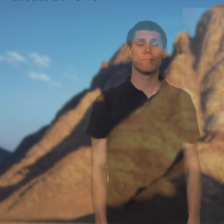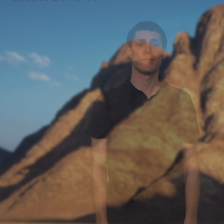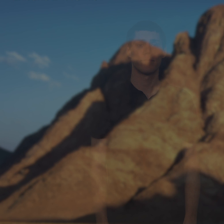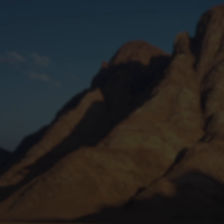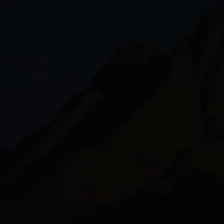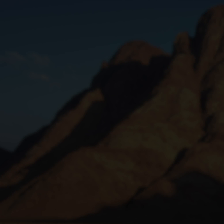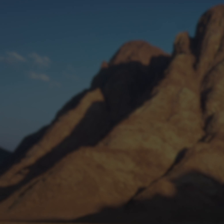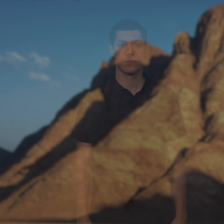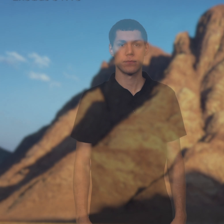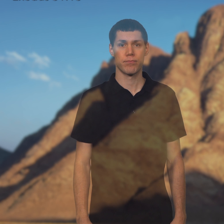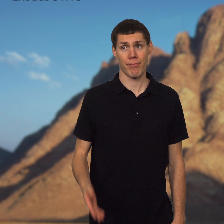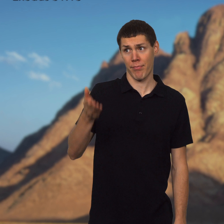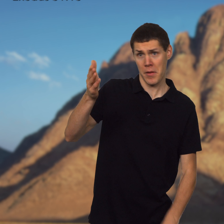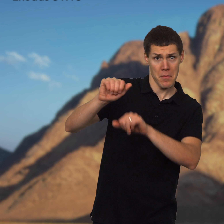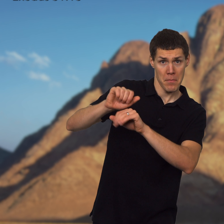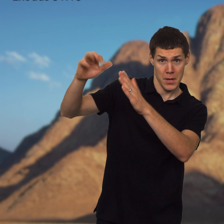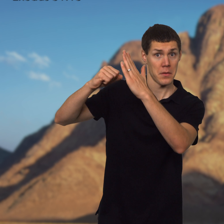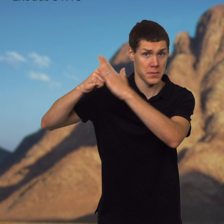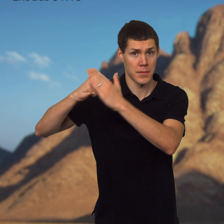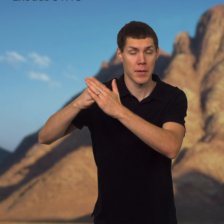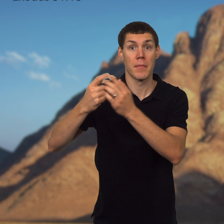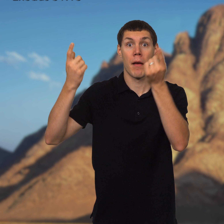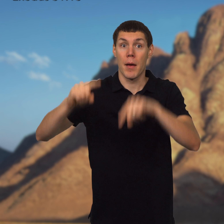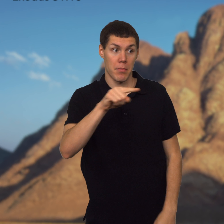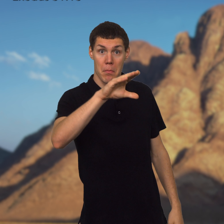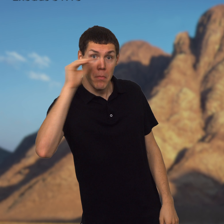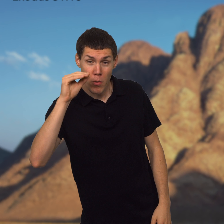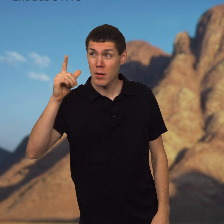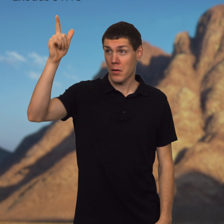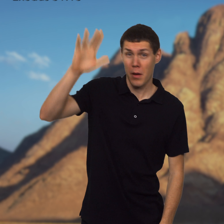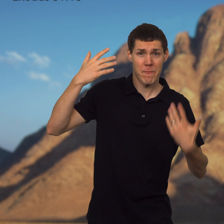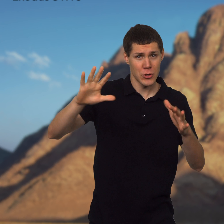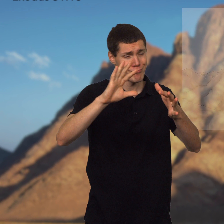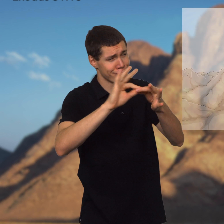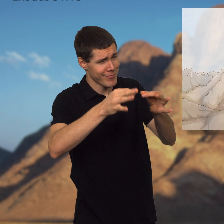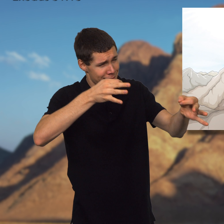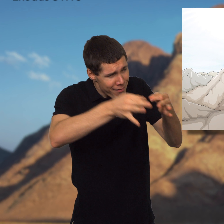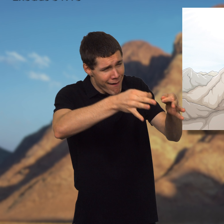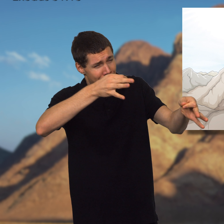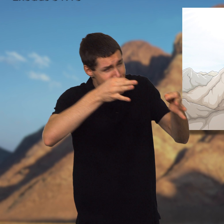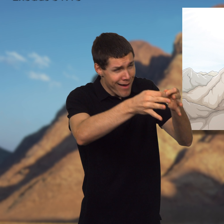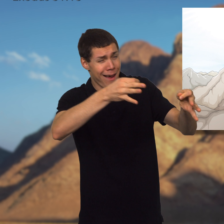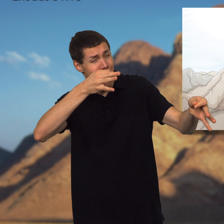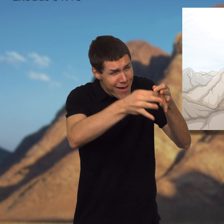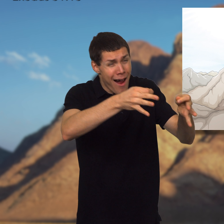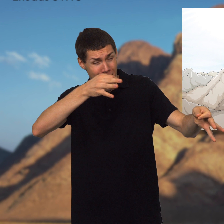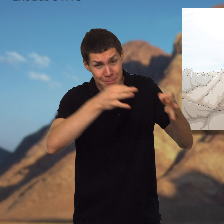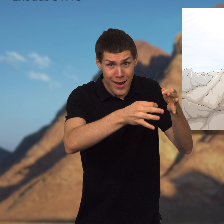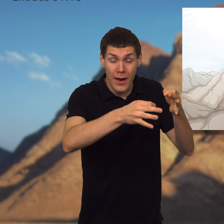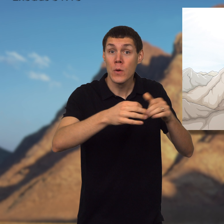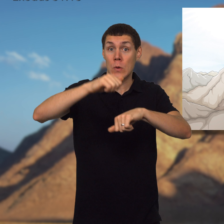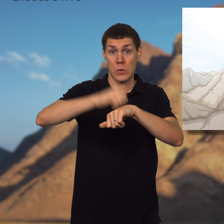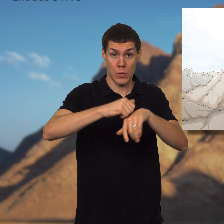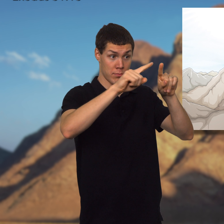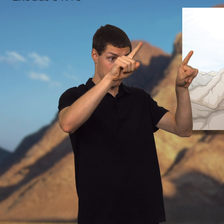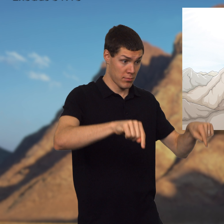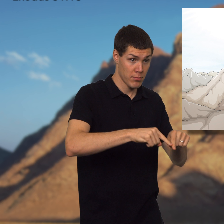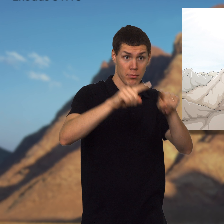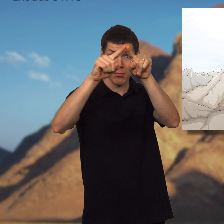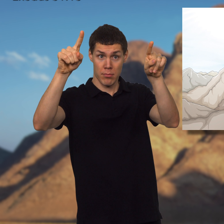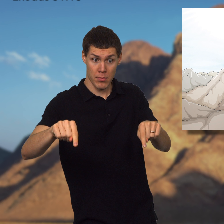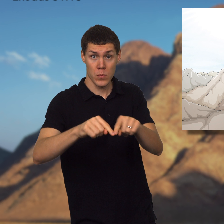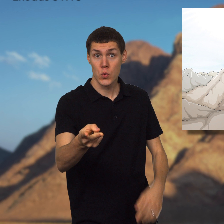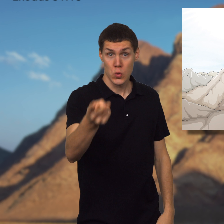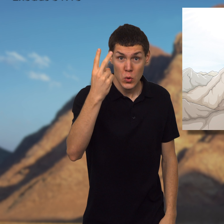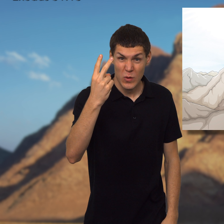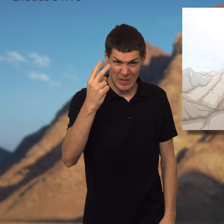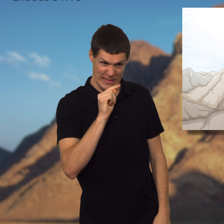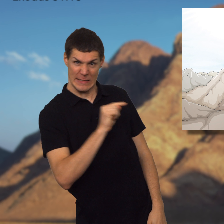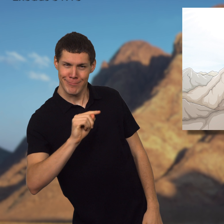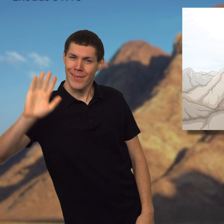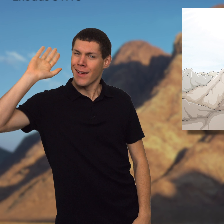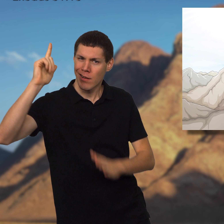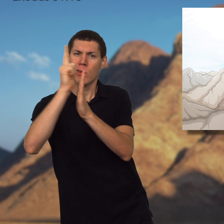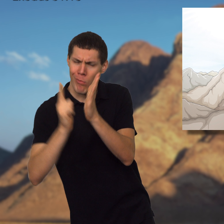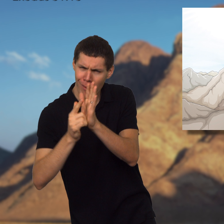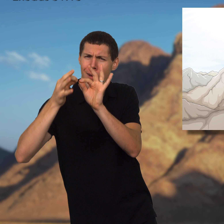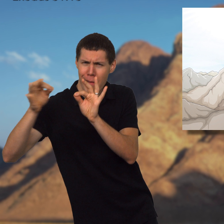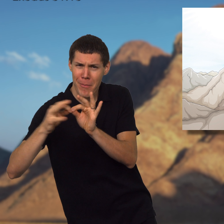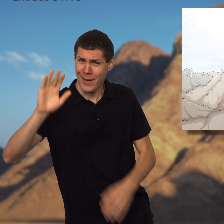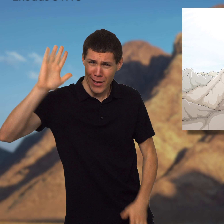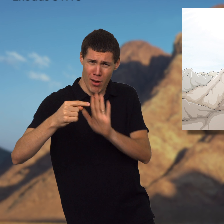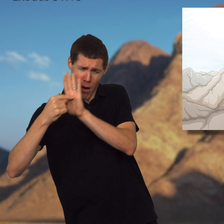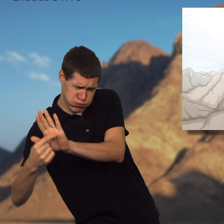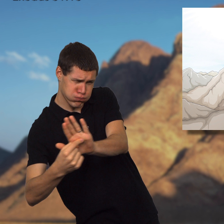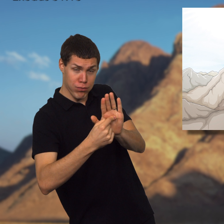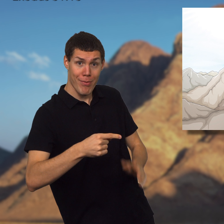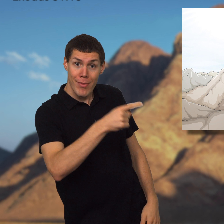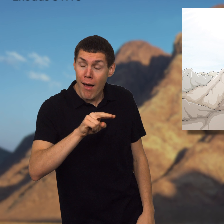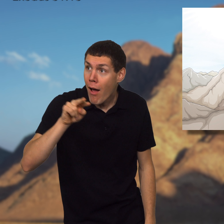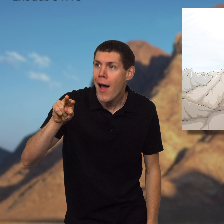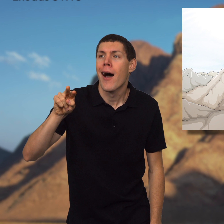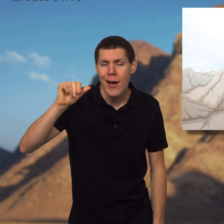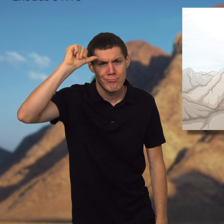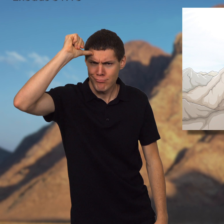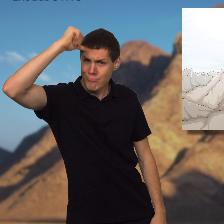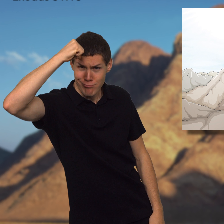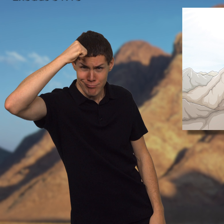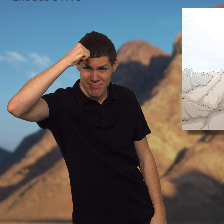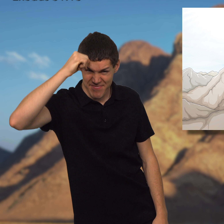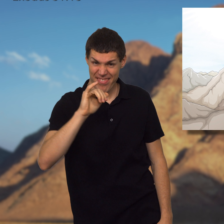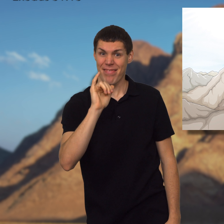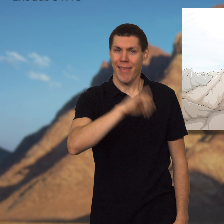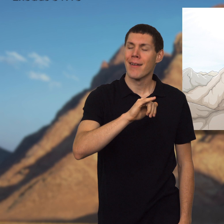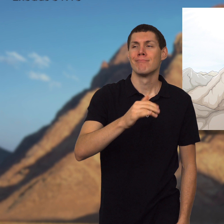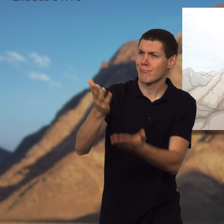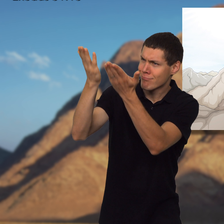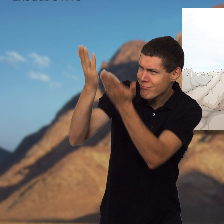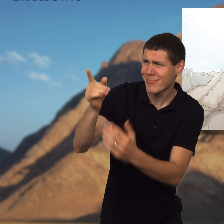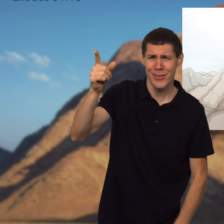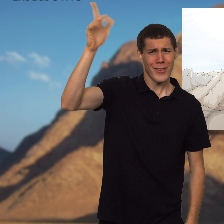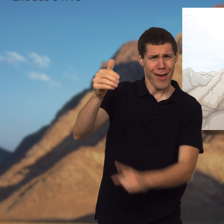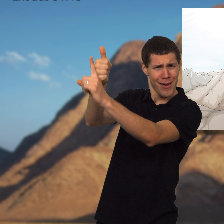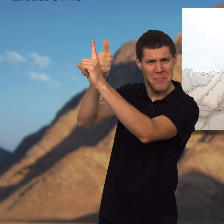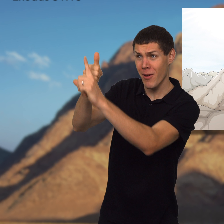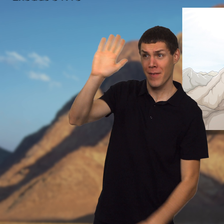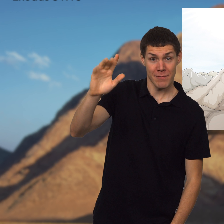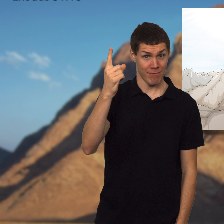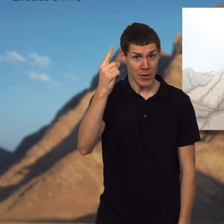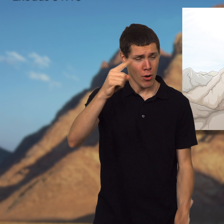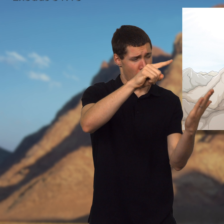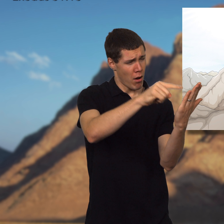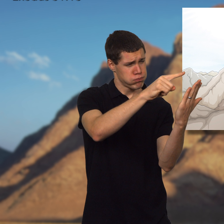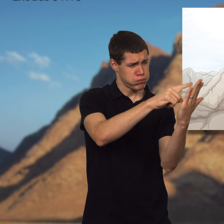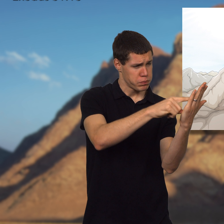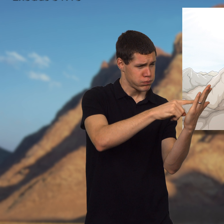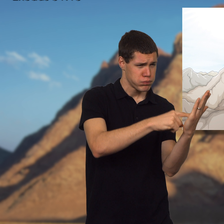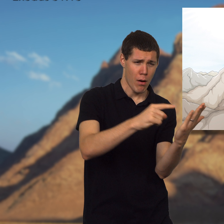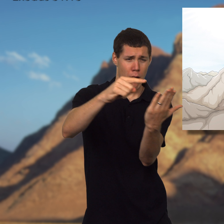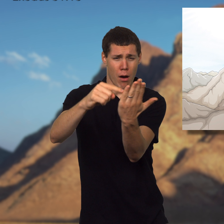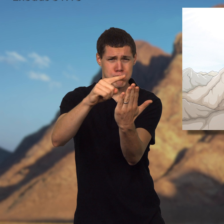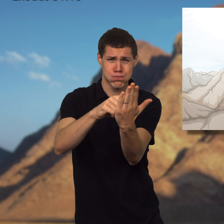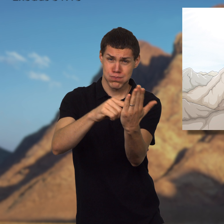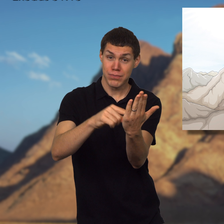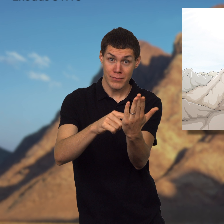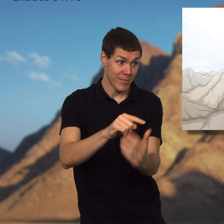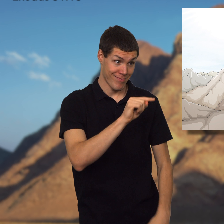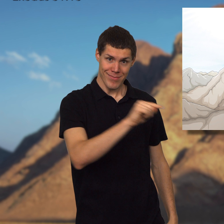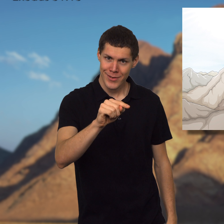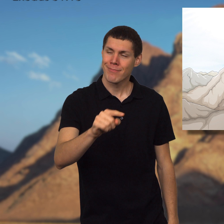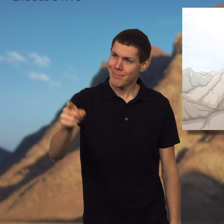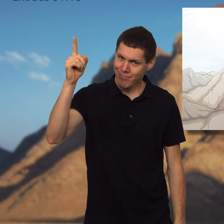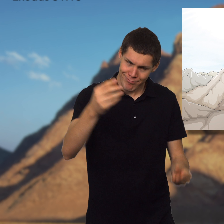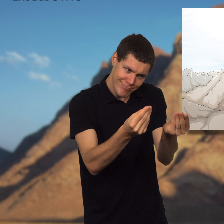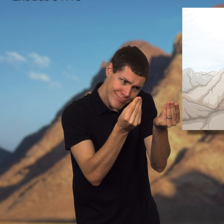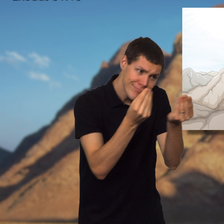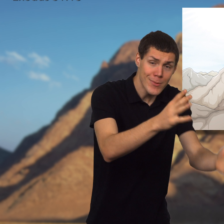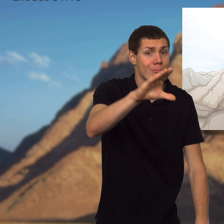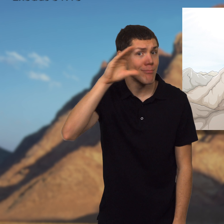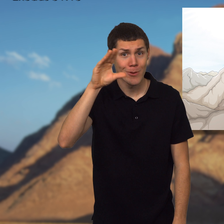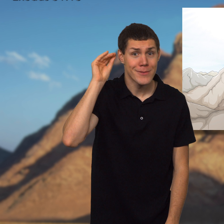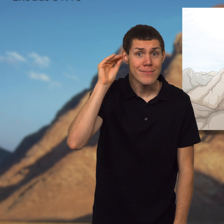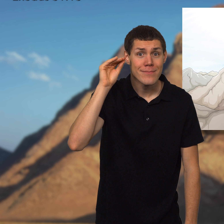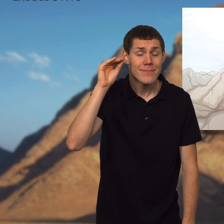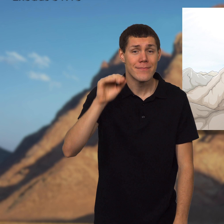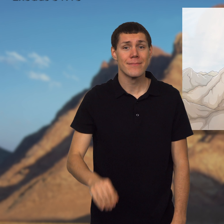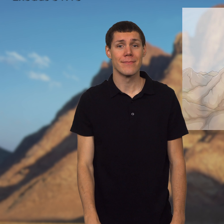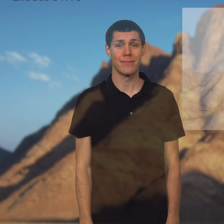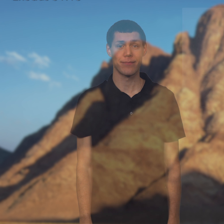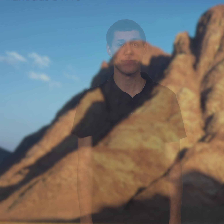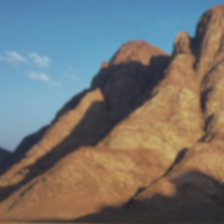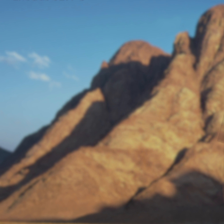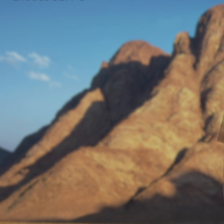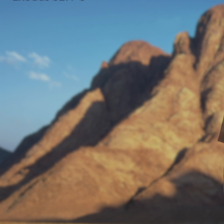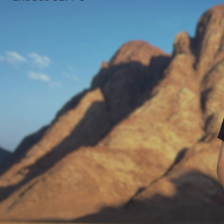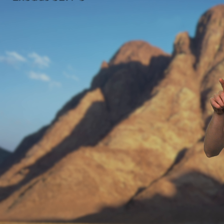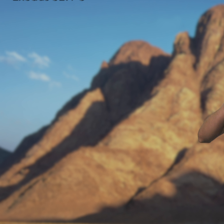When the LORD had finished speaking with Moses on Mount Sinai, He gave him the two tablets of the Testimony, tablets of stone inscribed by the finger of God.